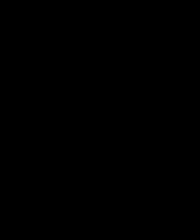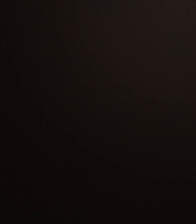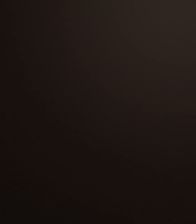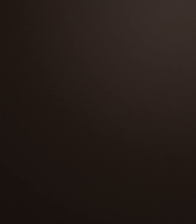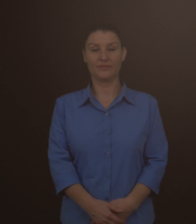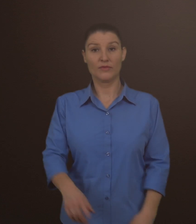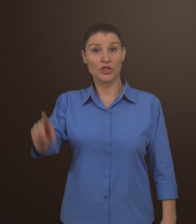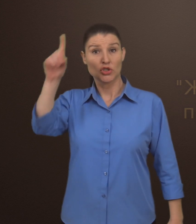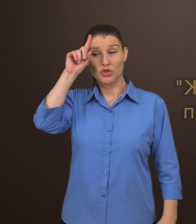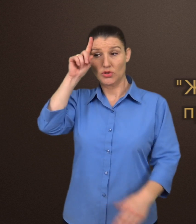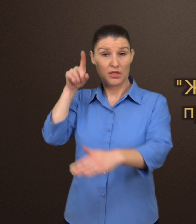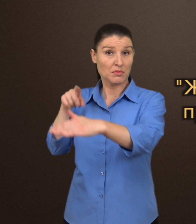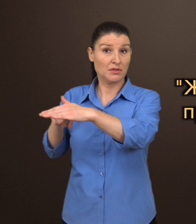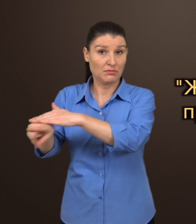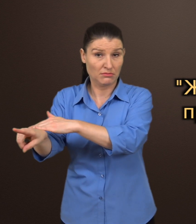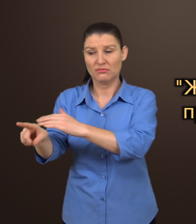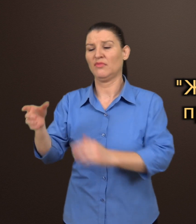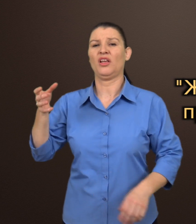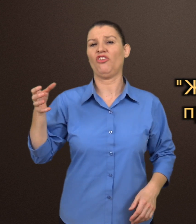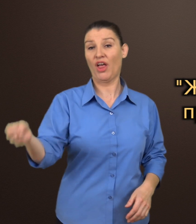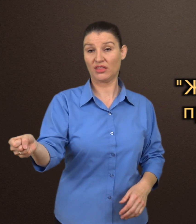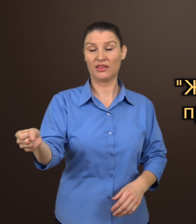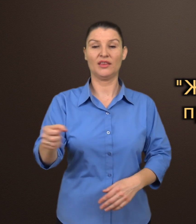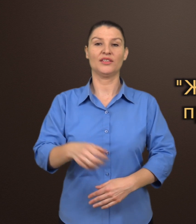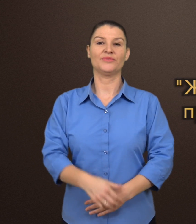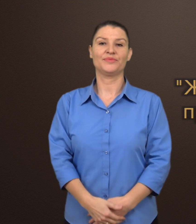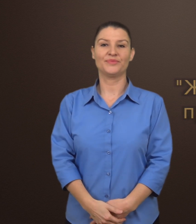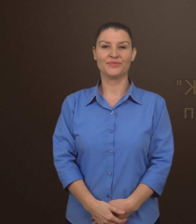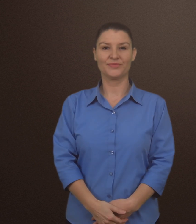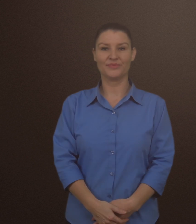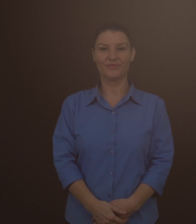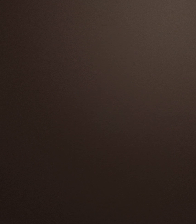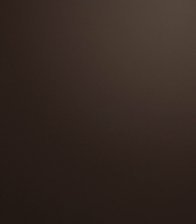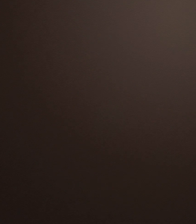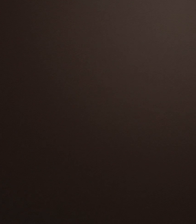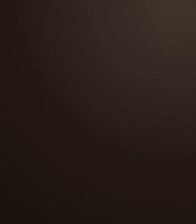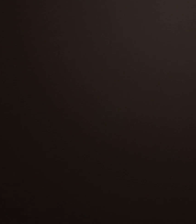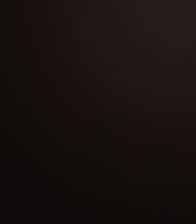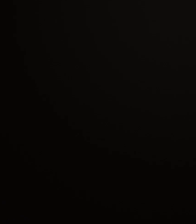Pharisees bring an adulterous woman to question Jesus